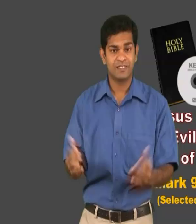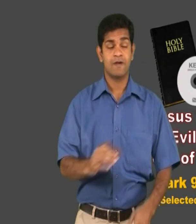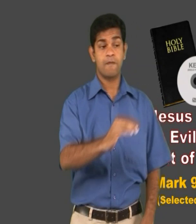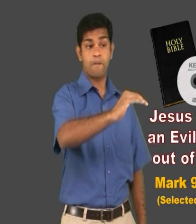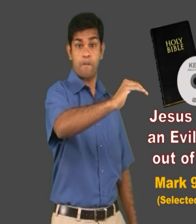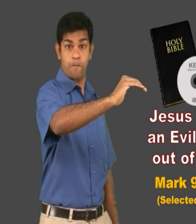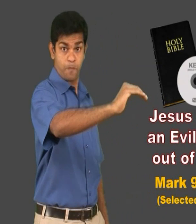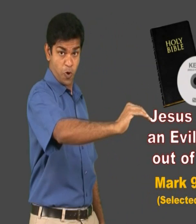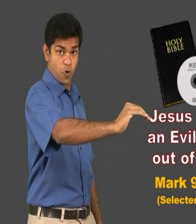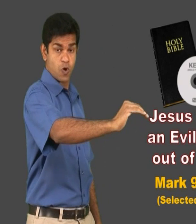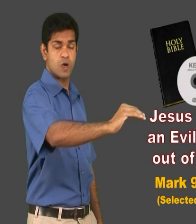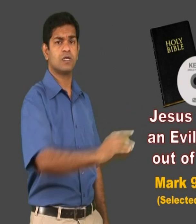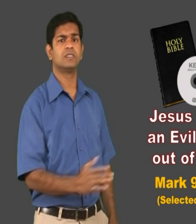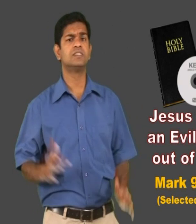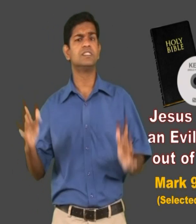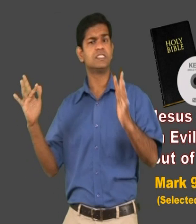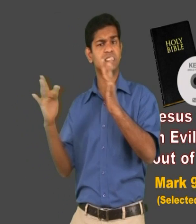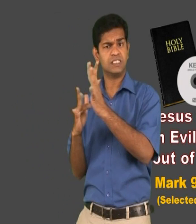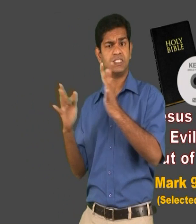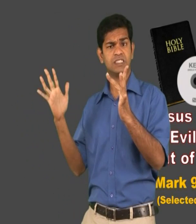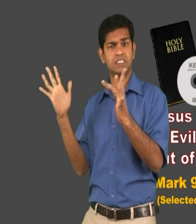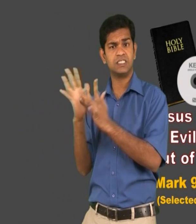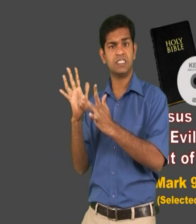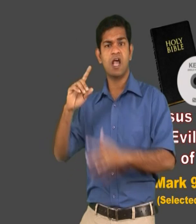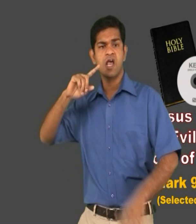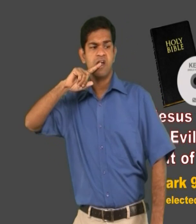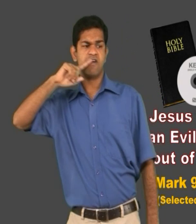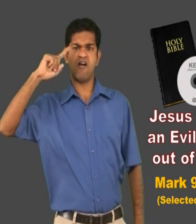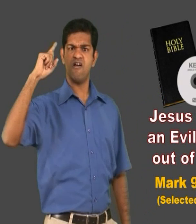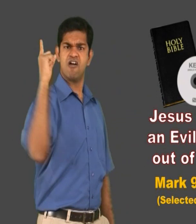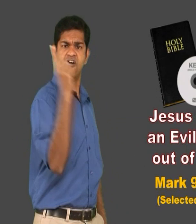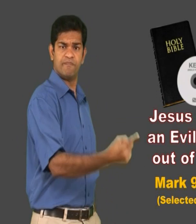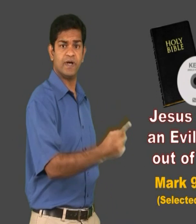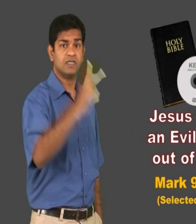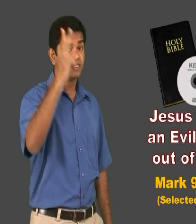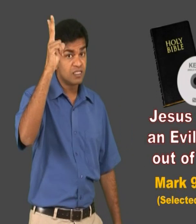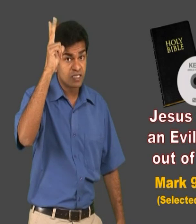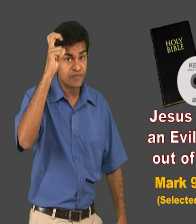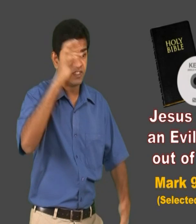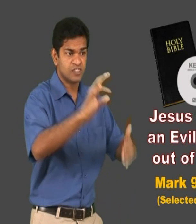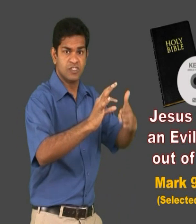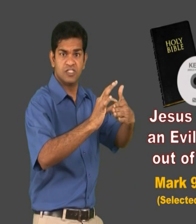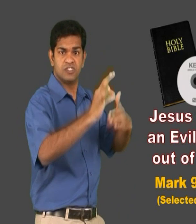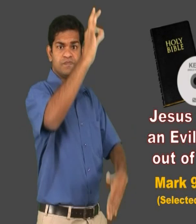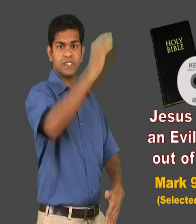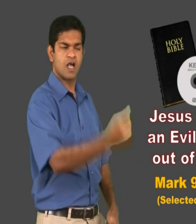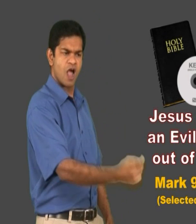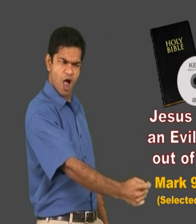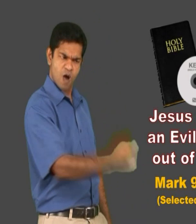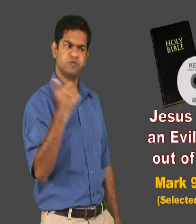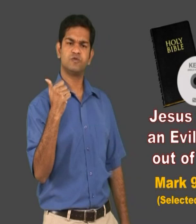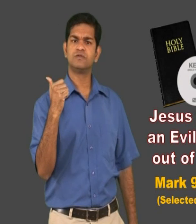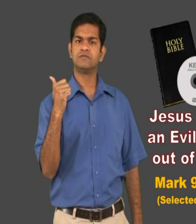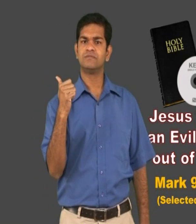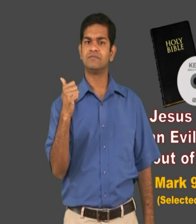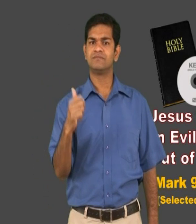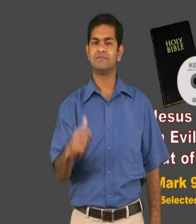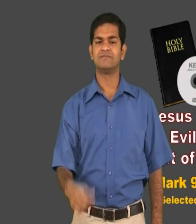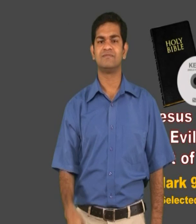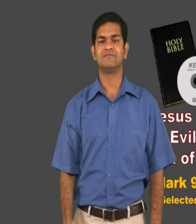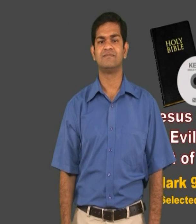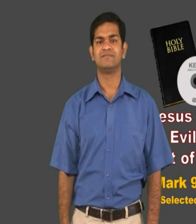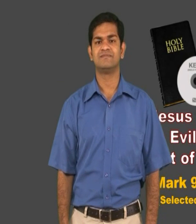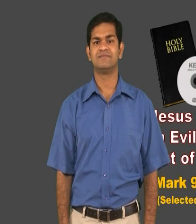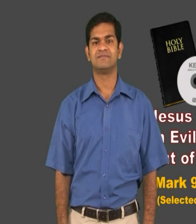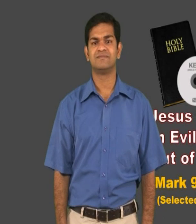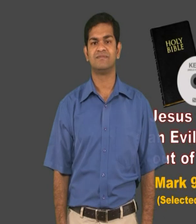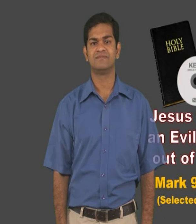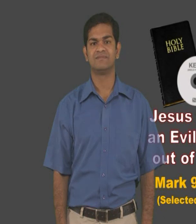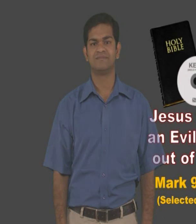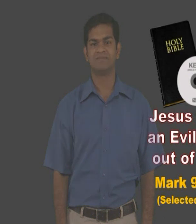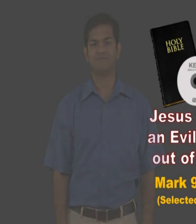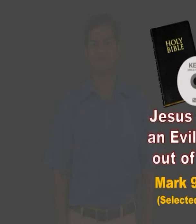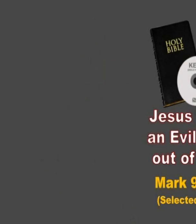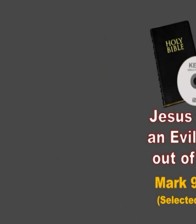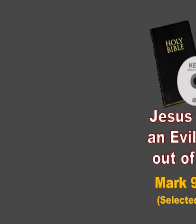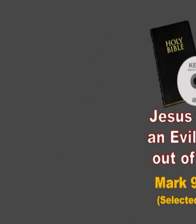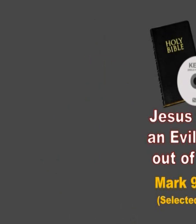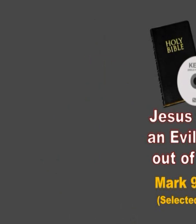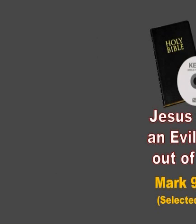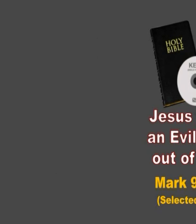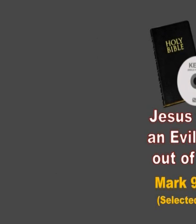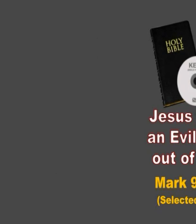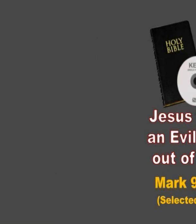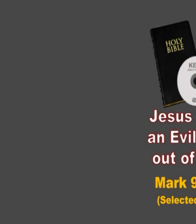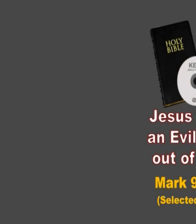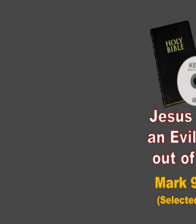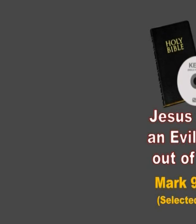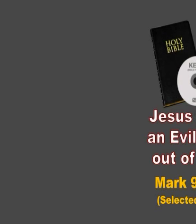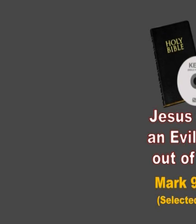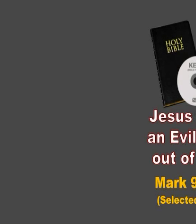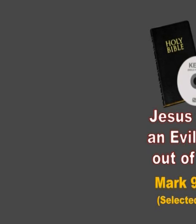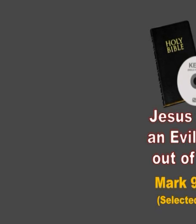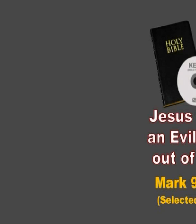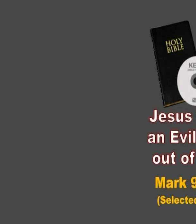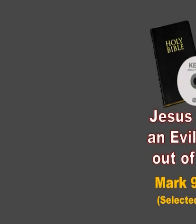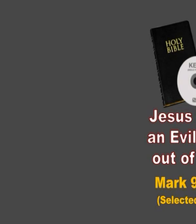Jesus casts an evil Spirit out of a boy